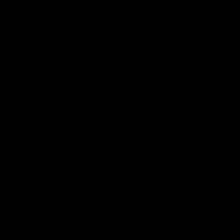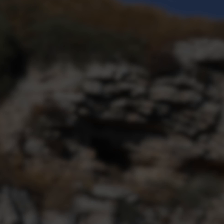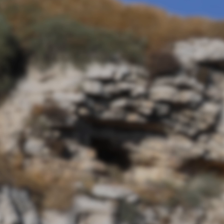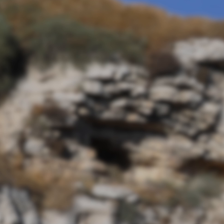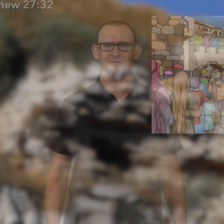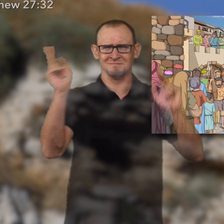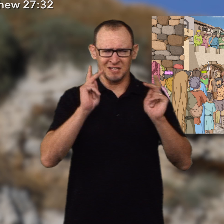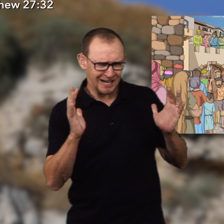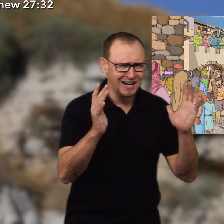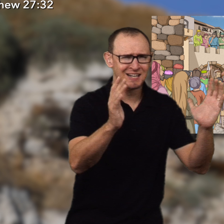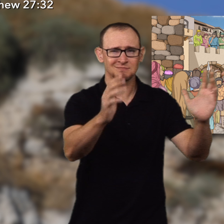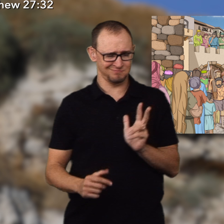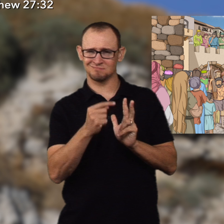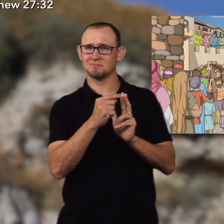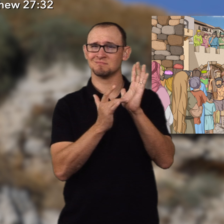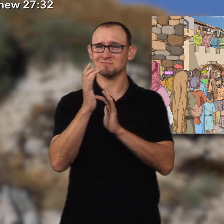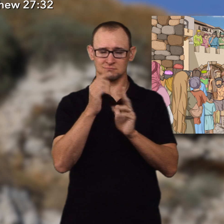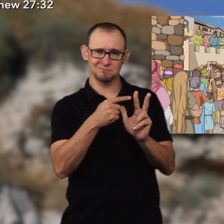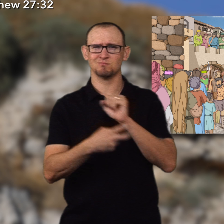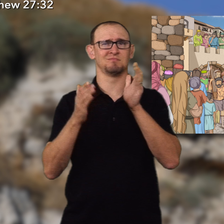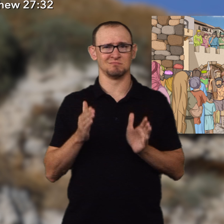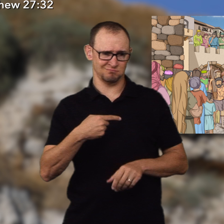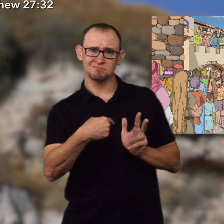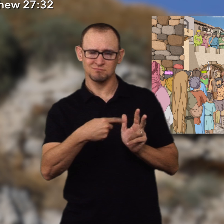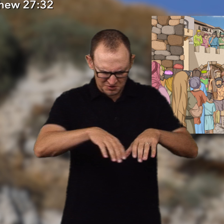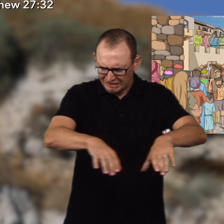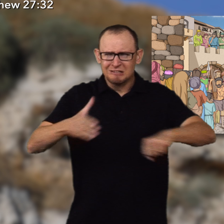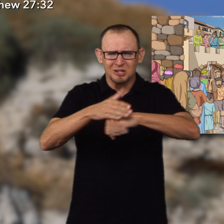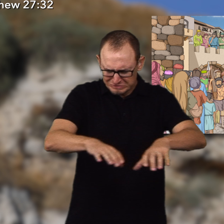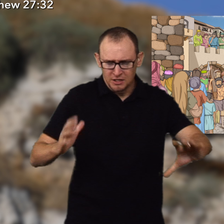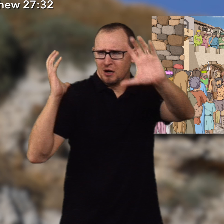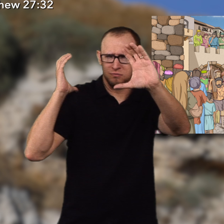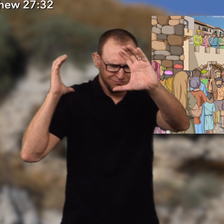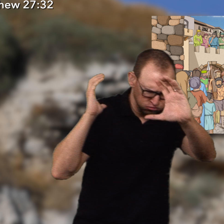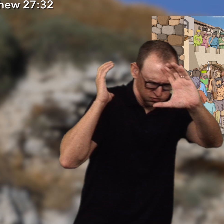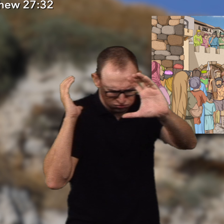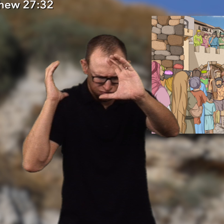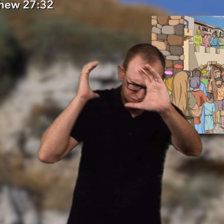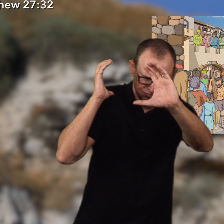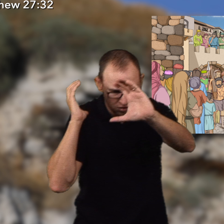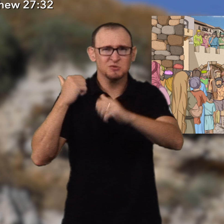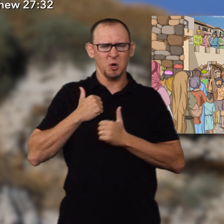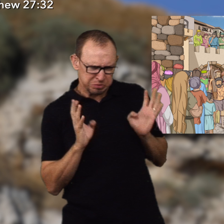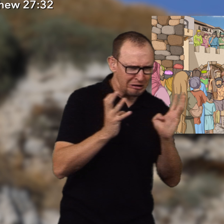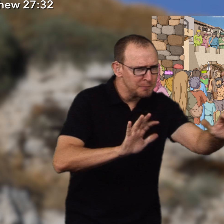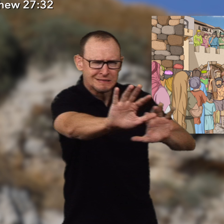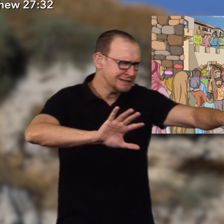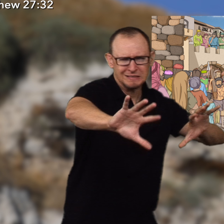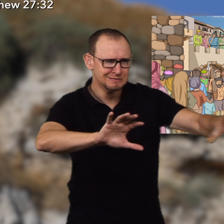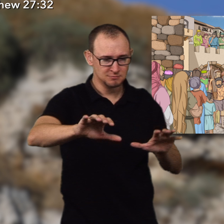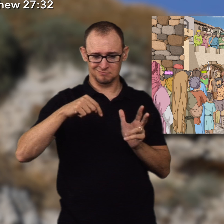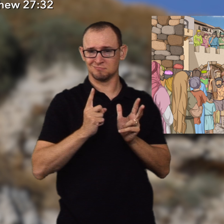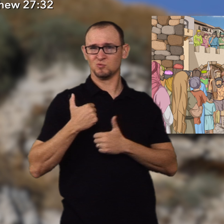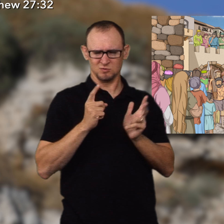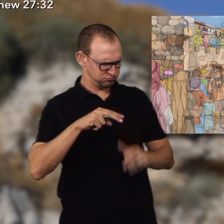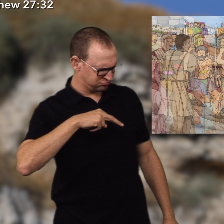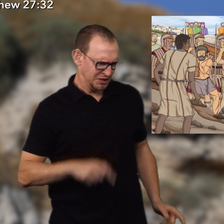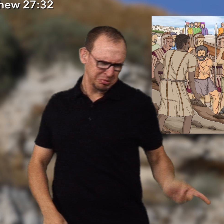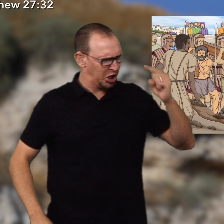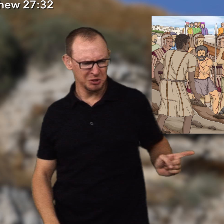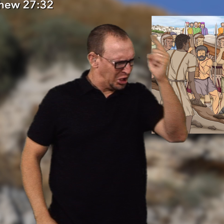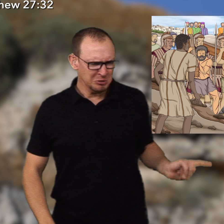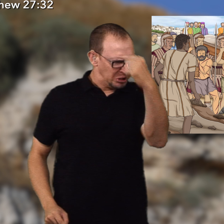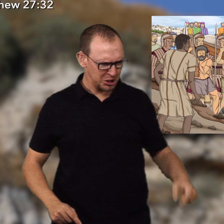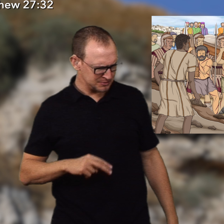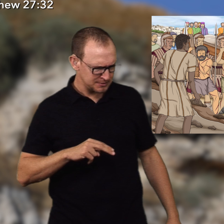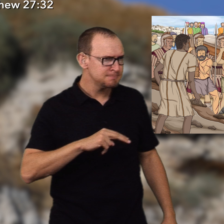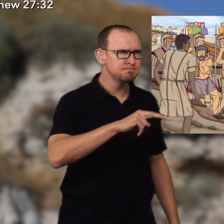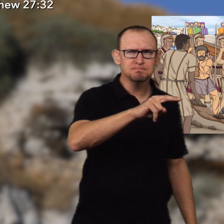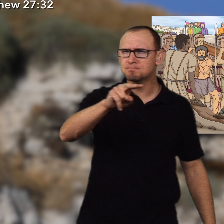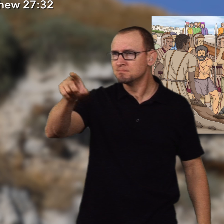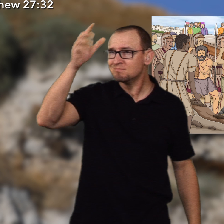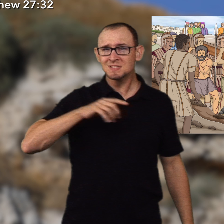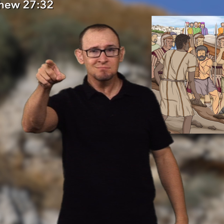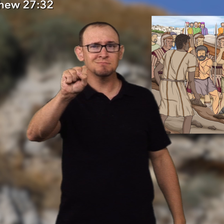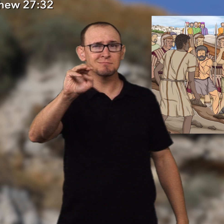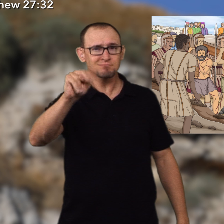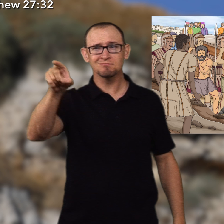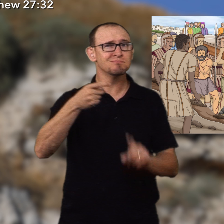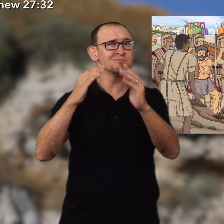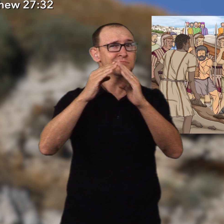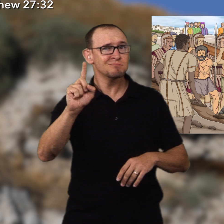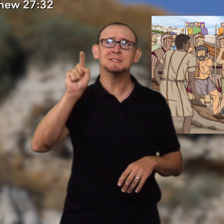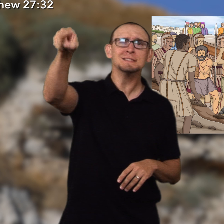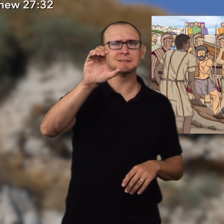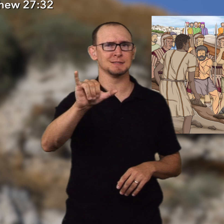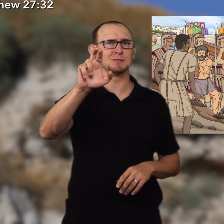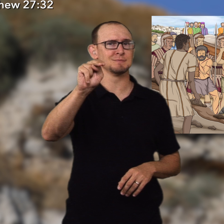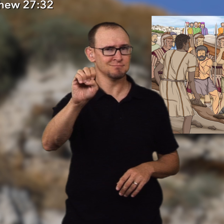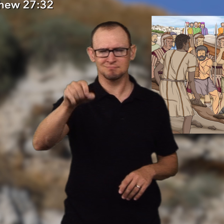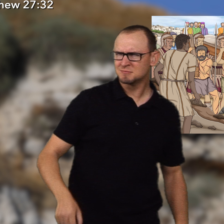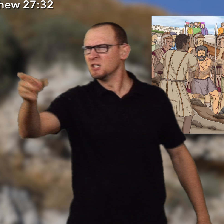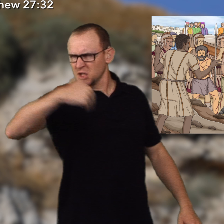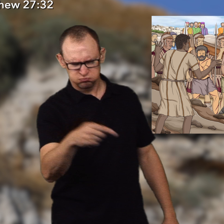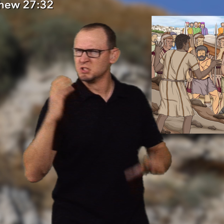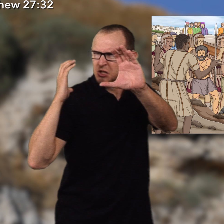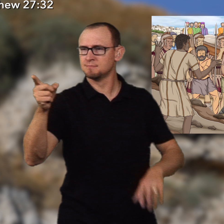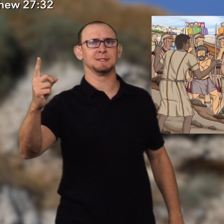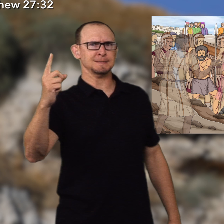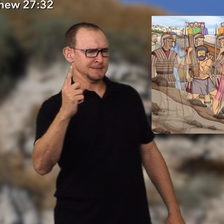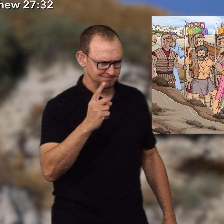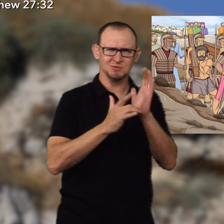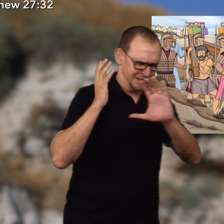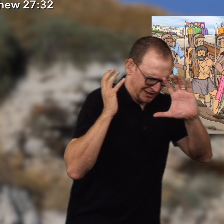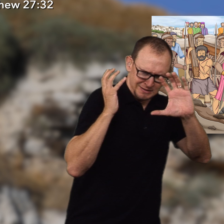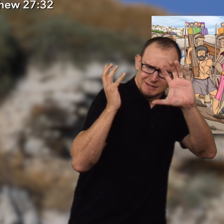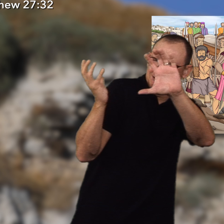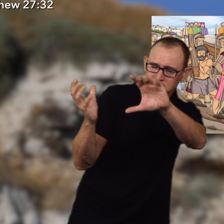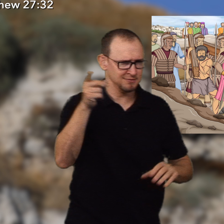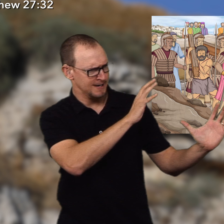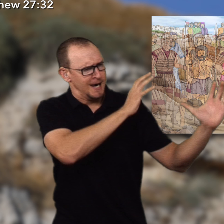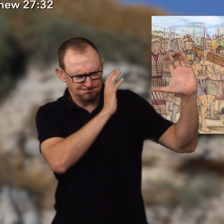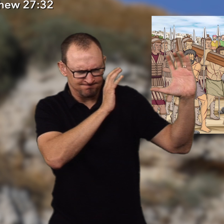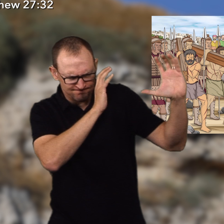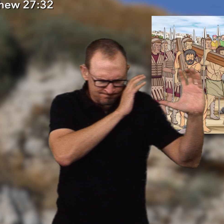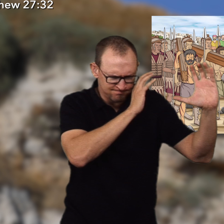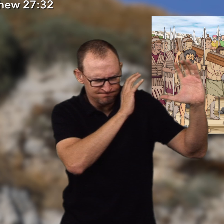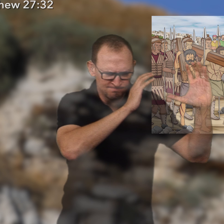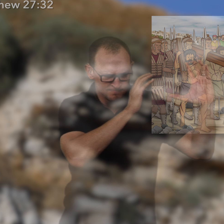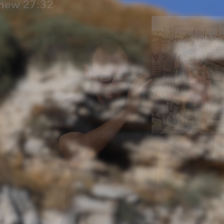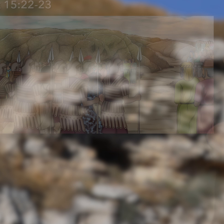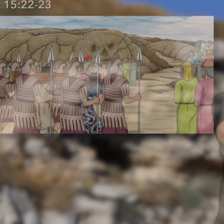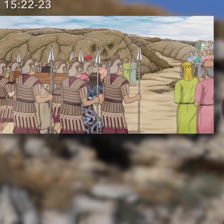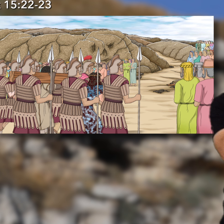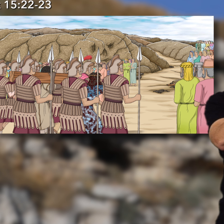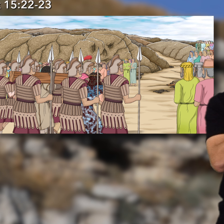Along the way they found a man from Cyrene, named Simon, and they forced him to carry the cross of Jesus.